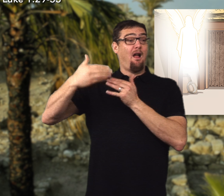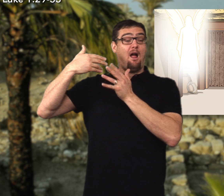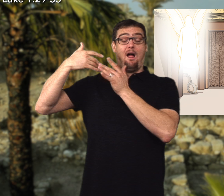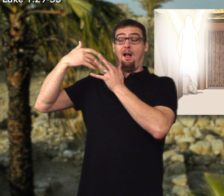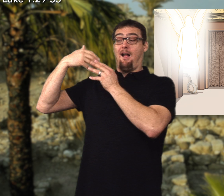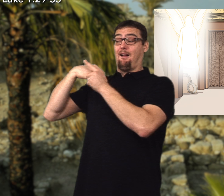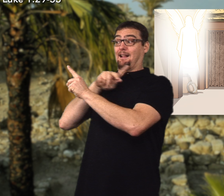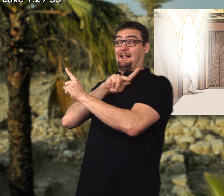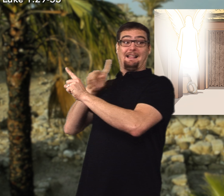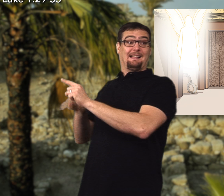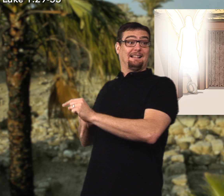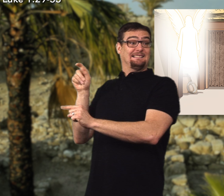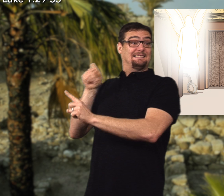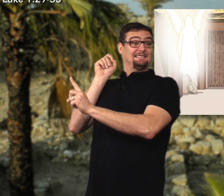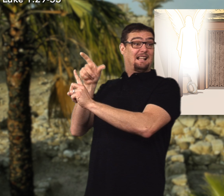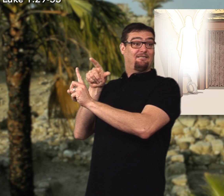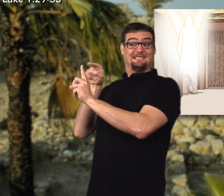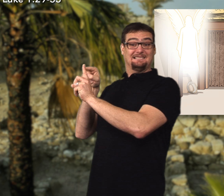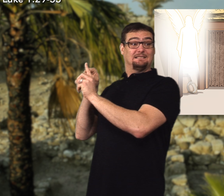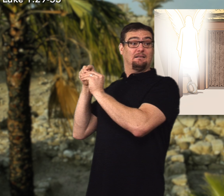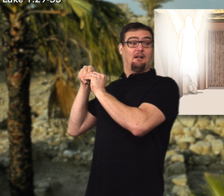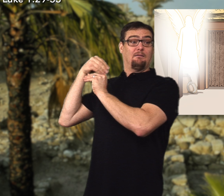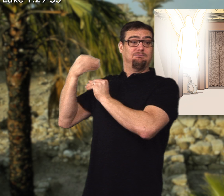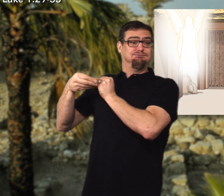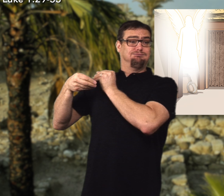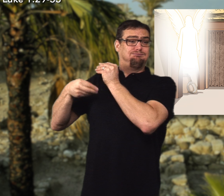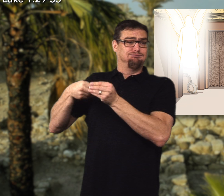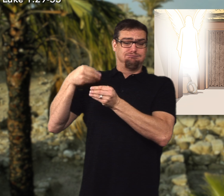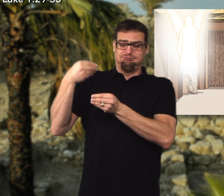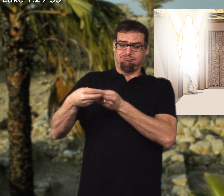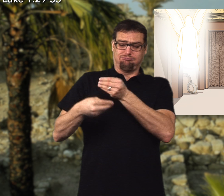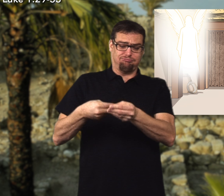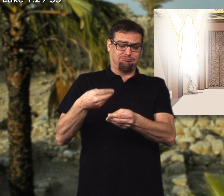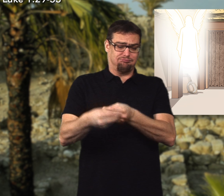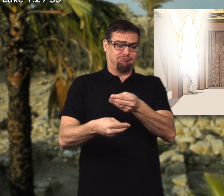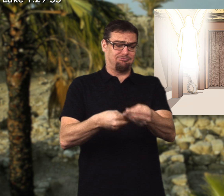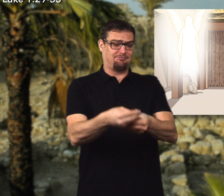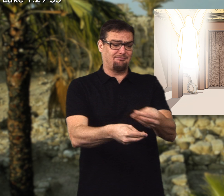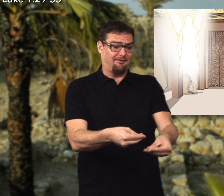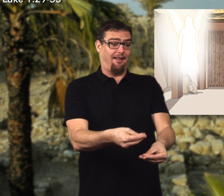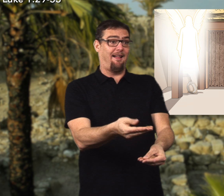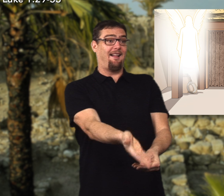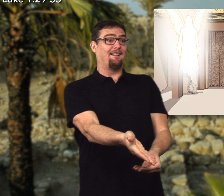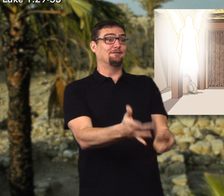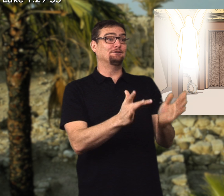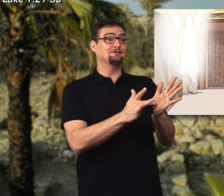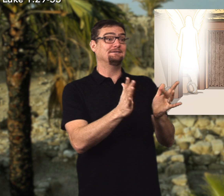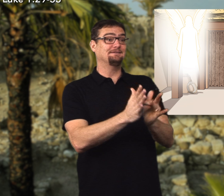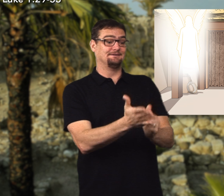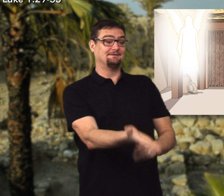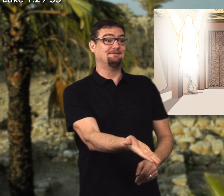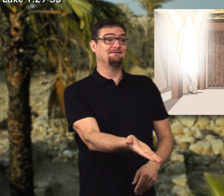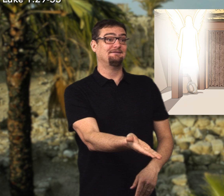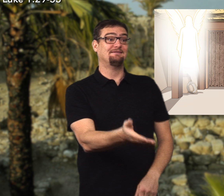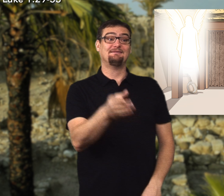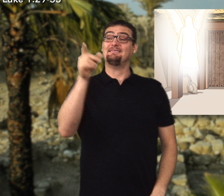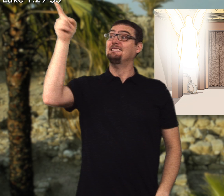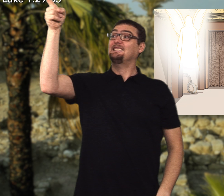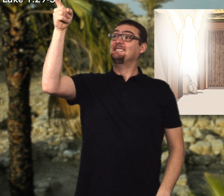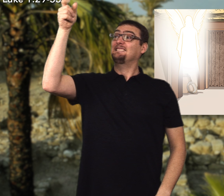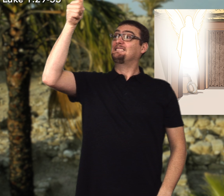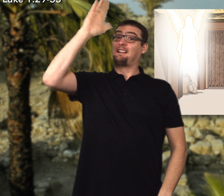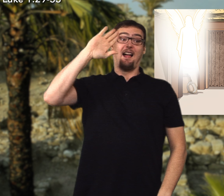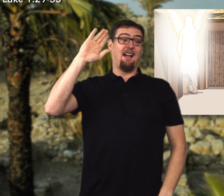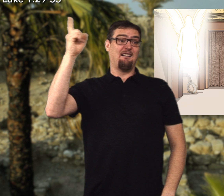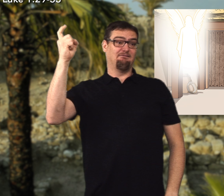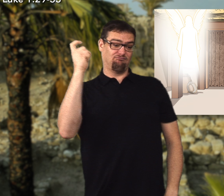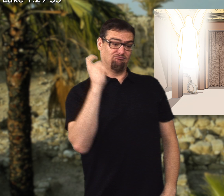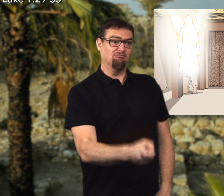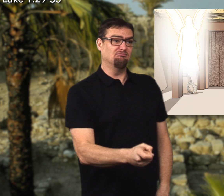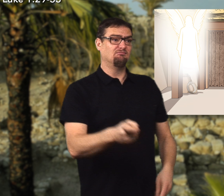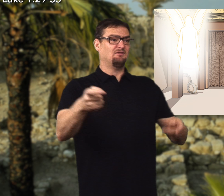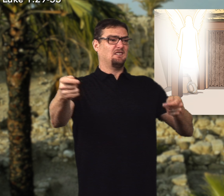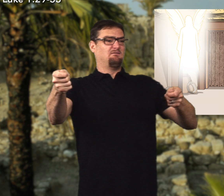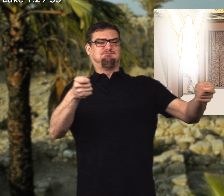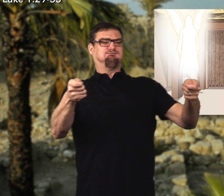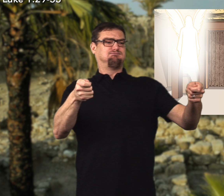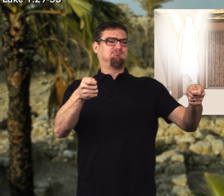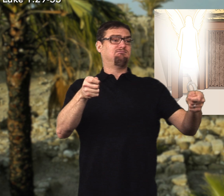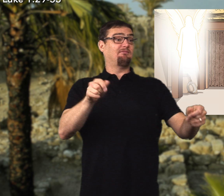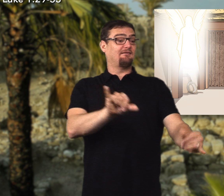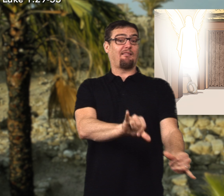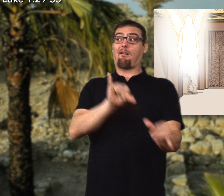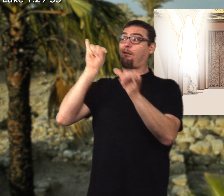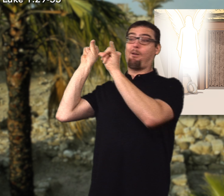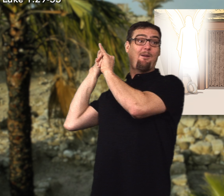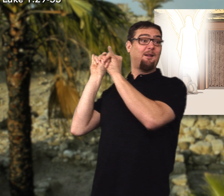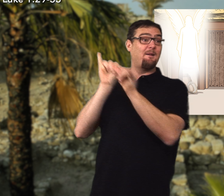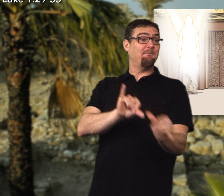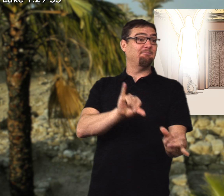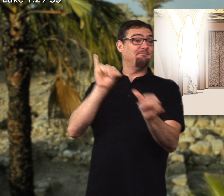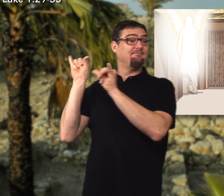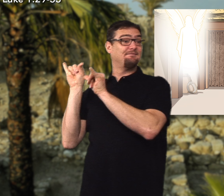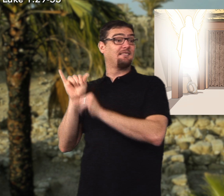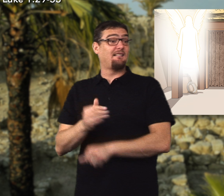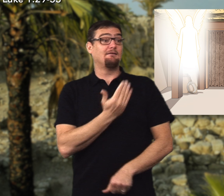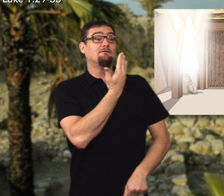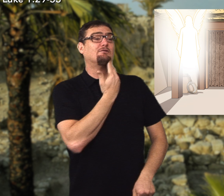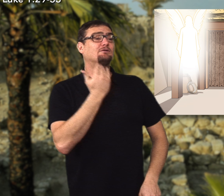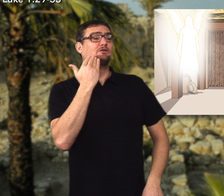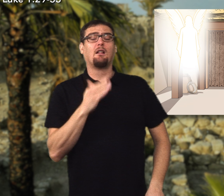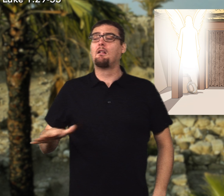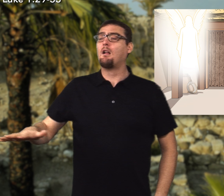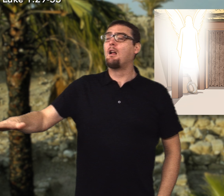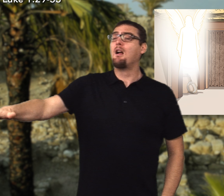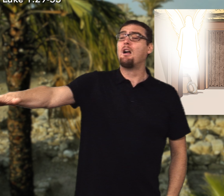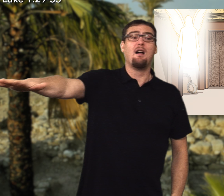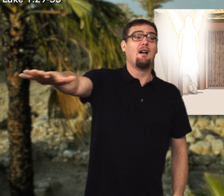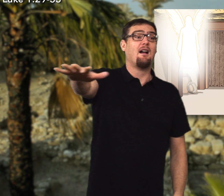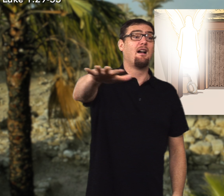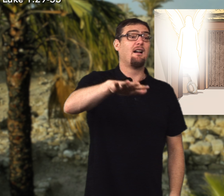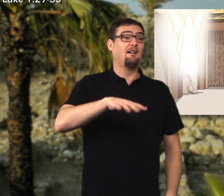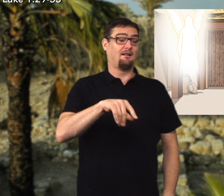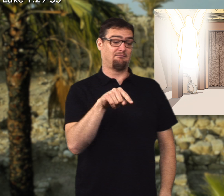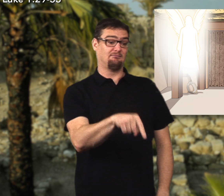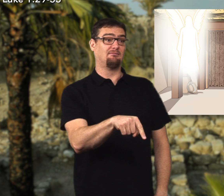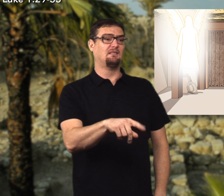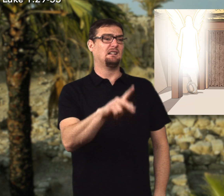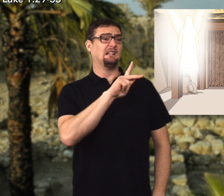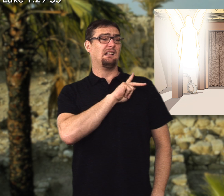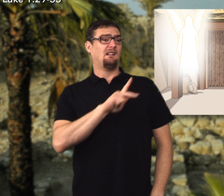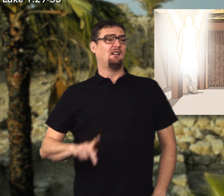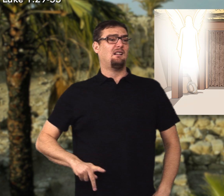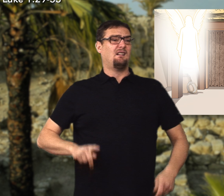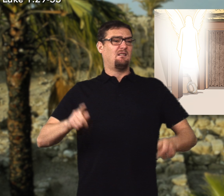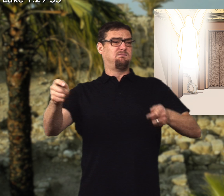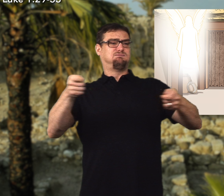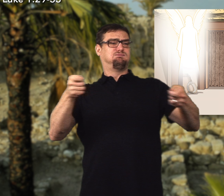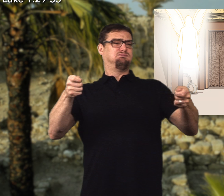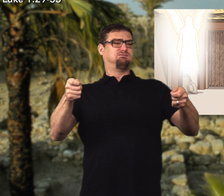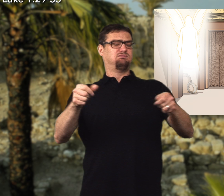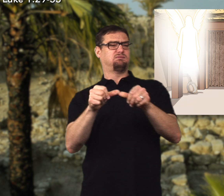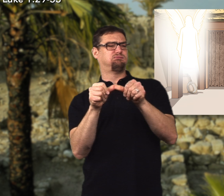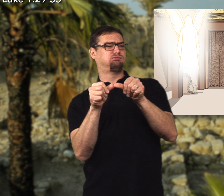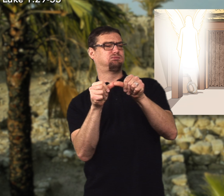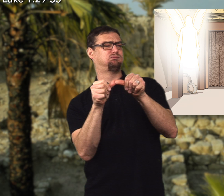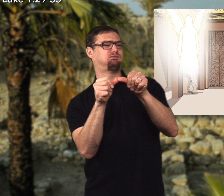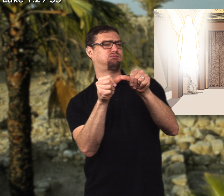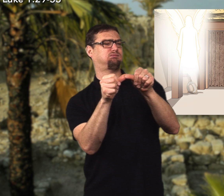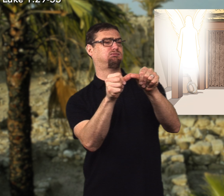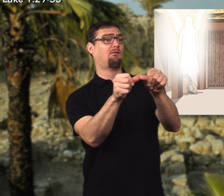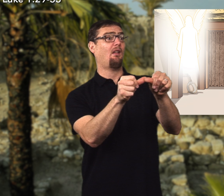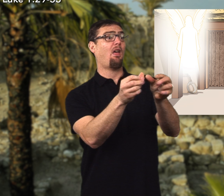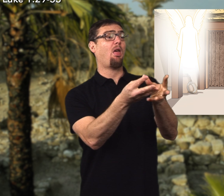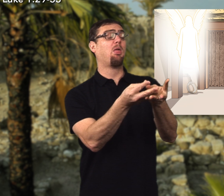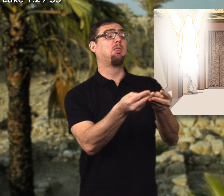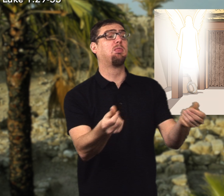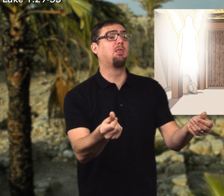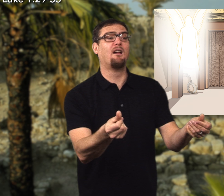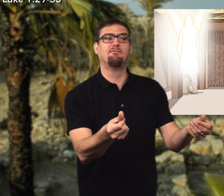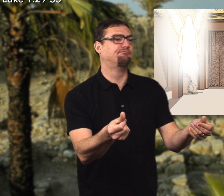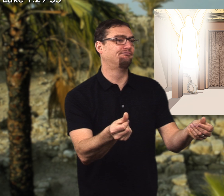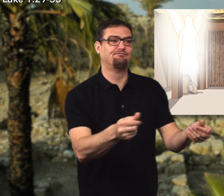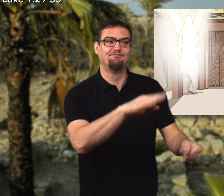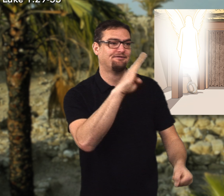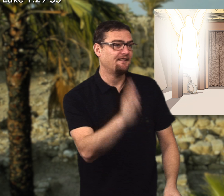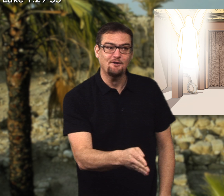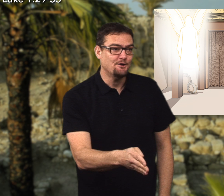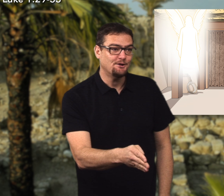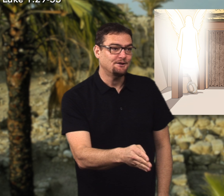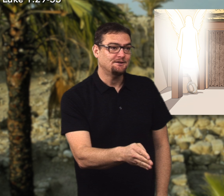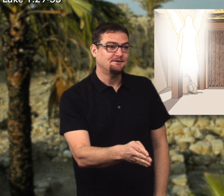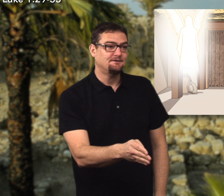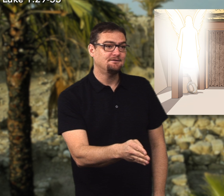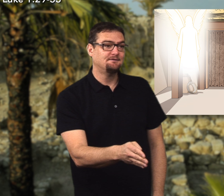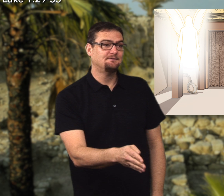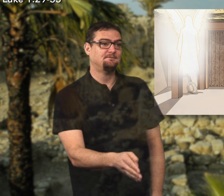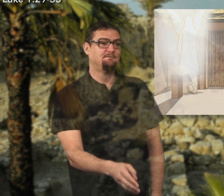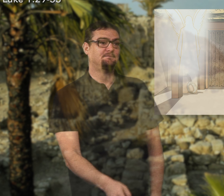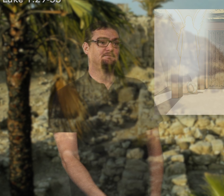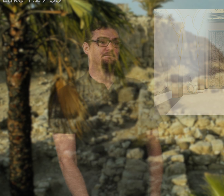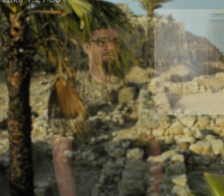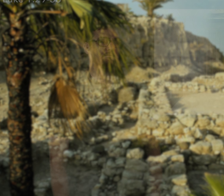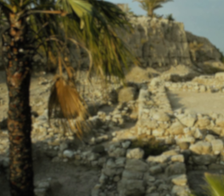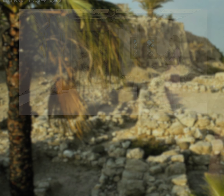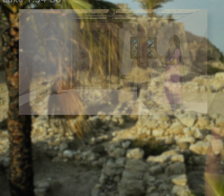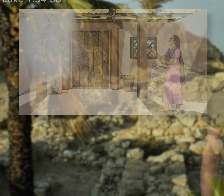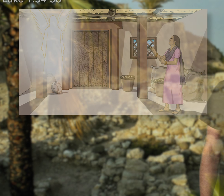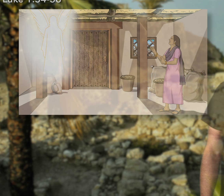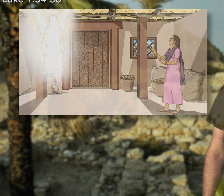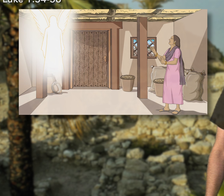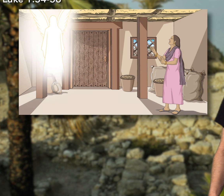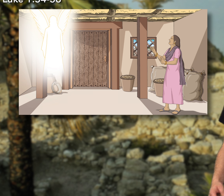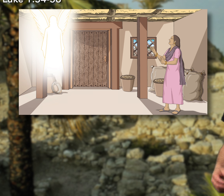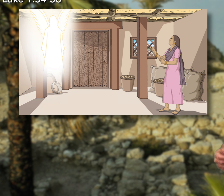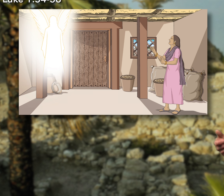The Lord God will give Him the throne of His father David, and He will reign over the house of Jacob forever.